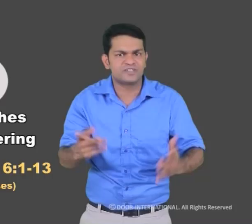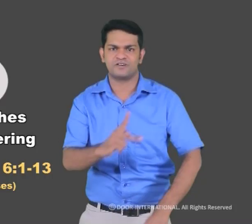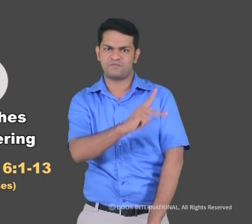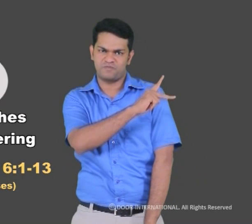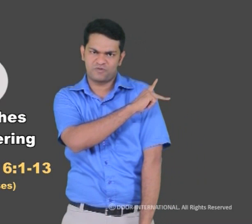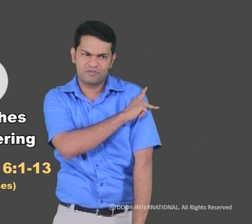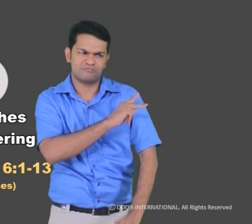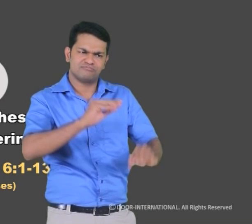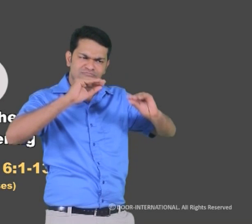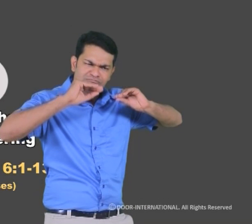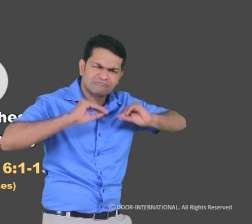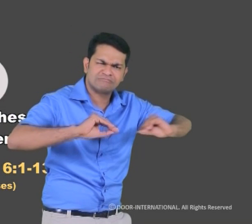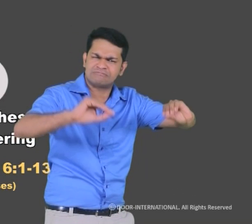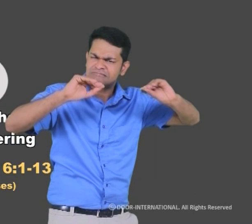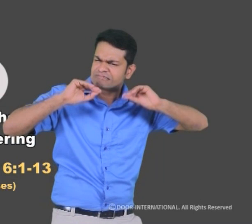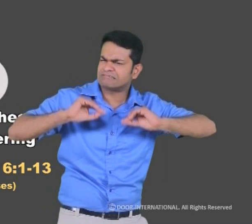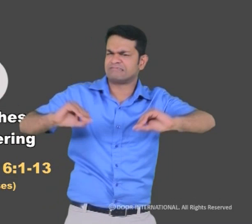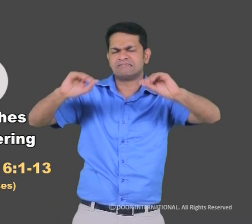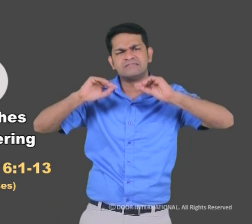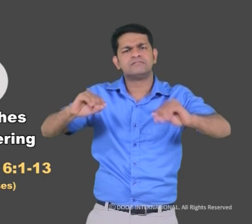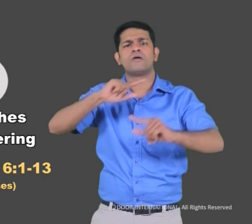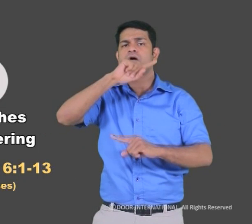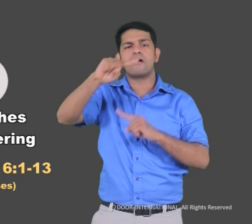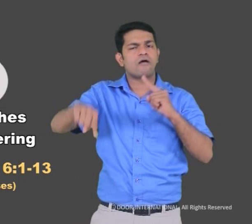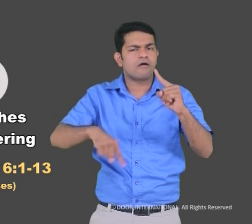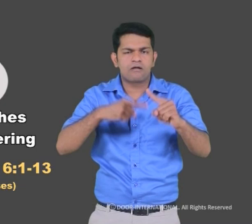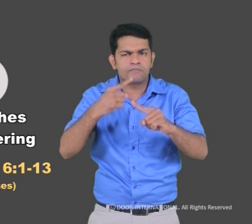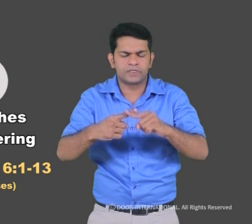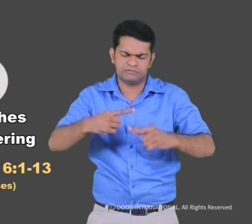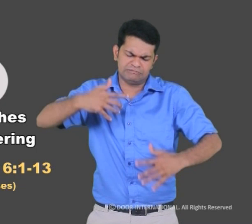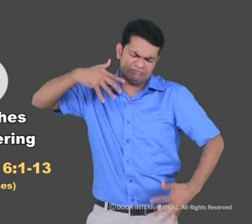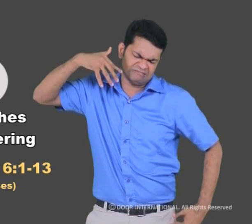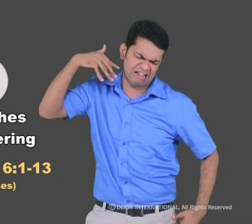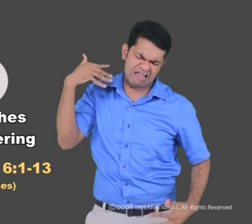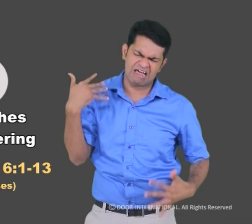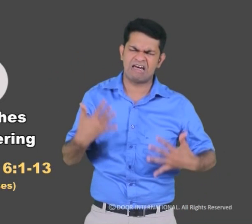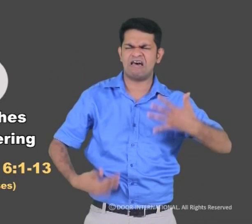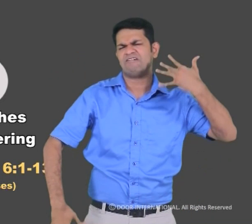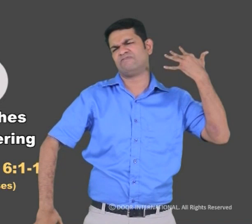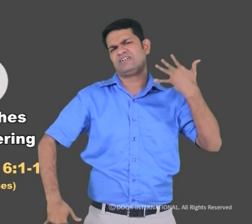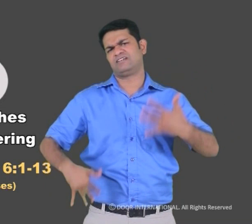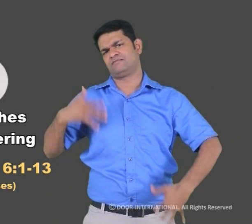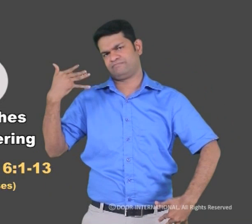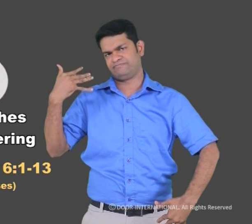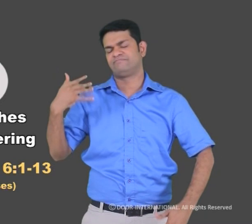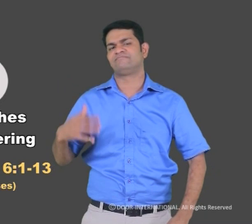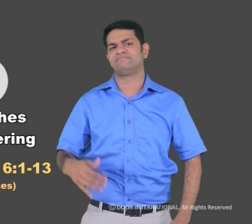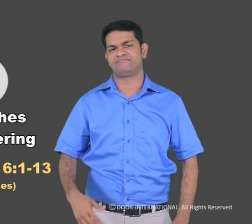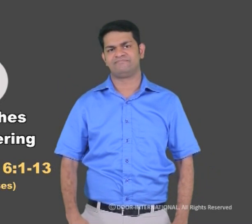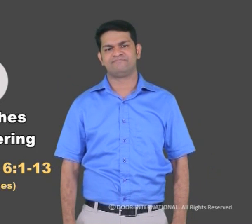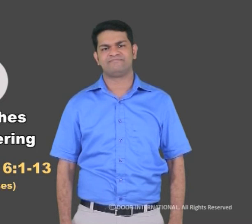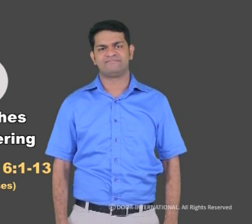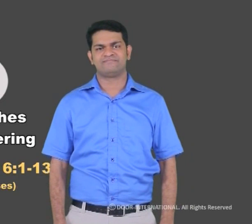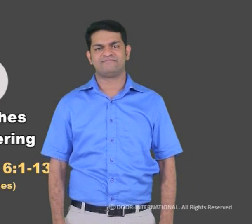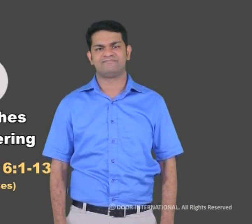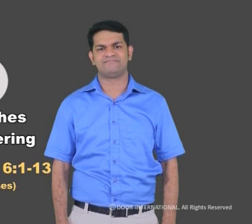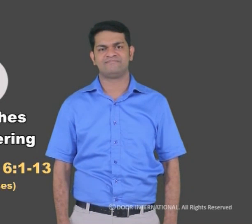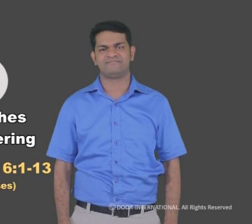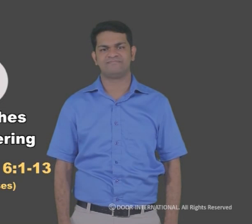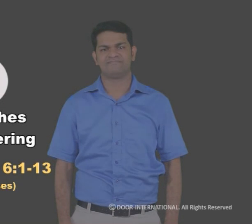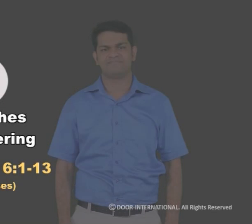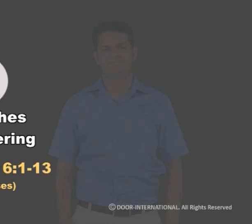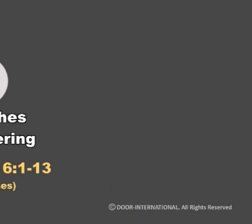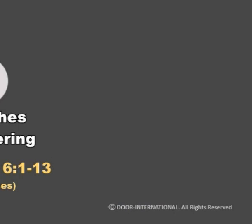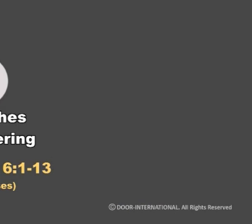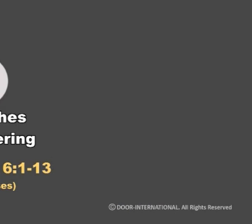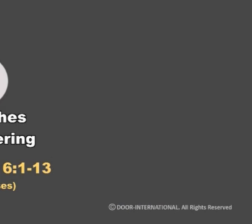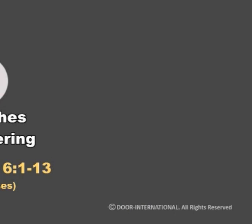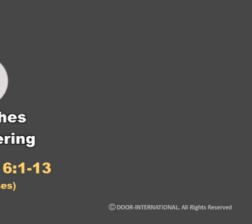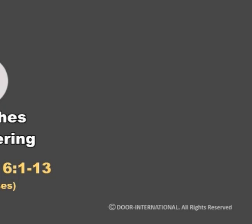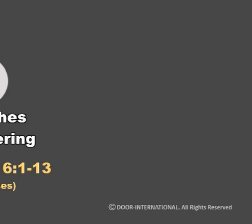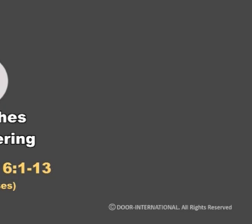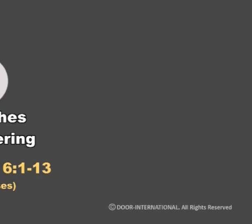Paul teaches about suffering